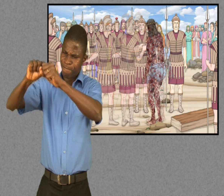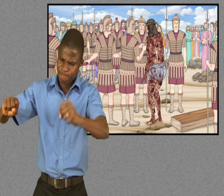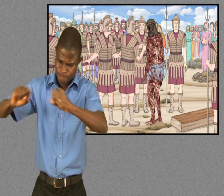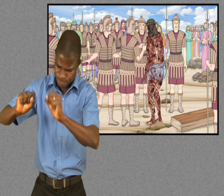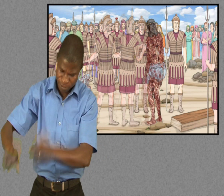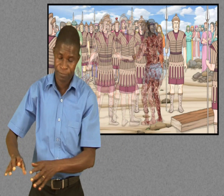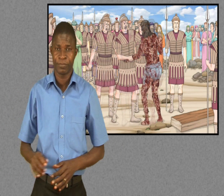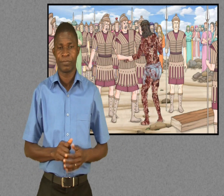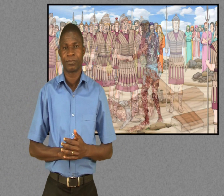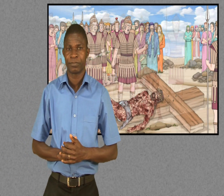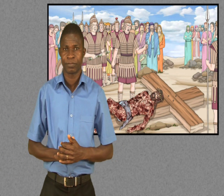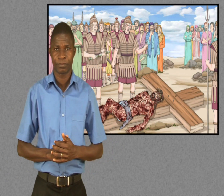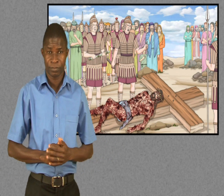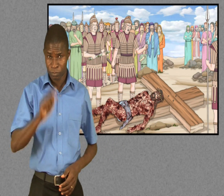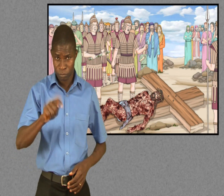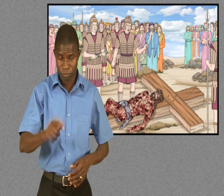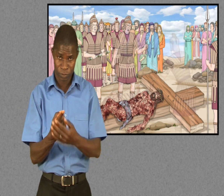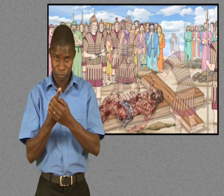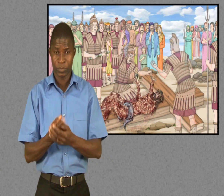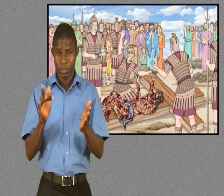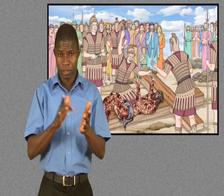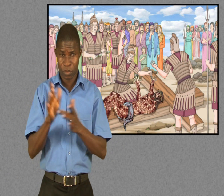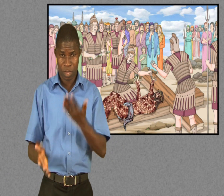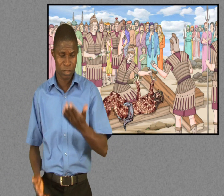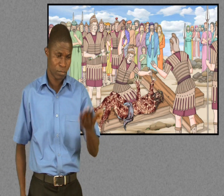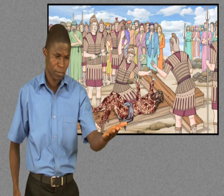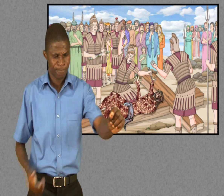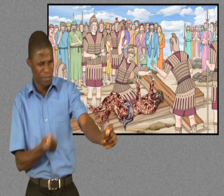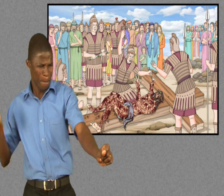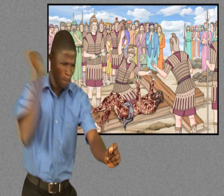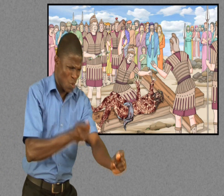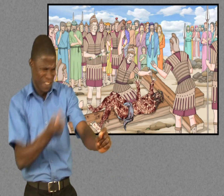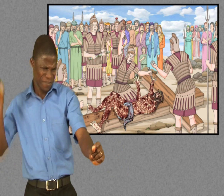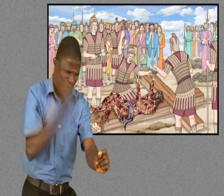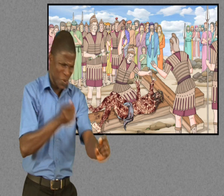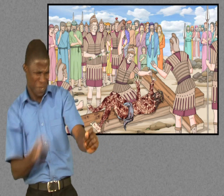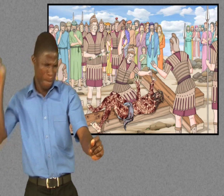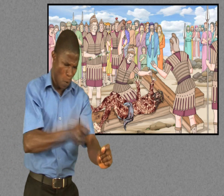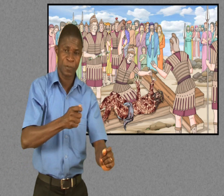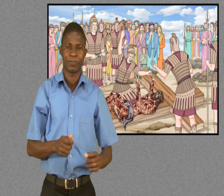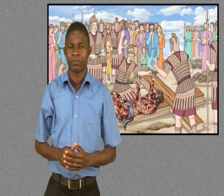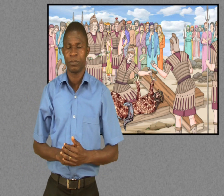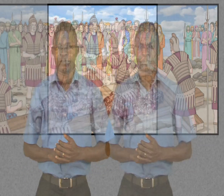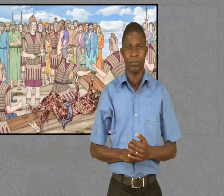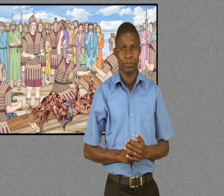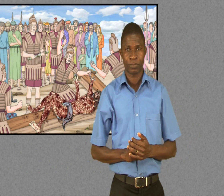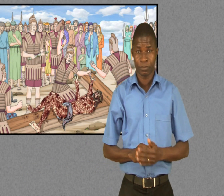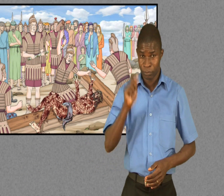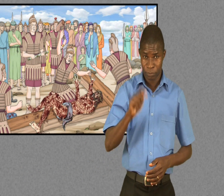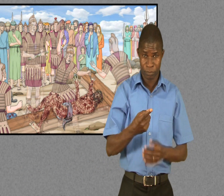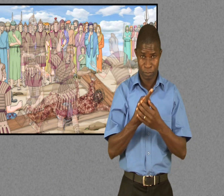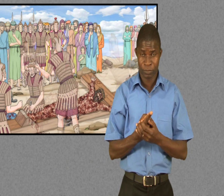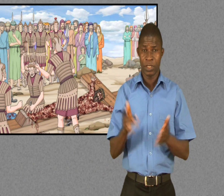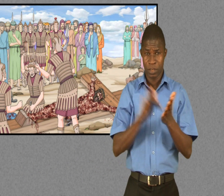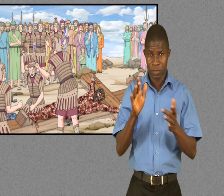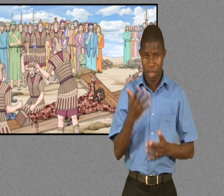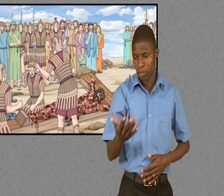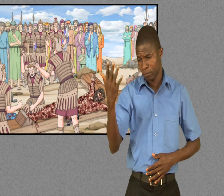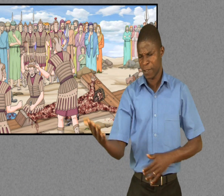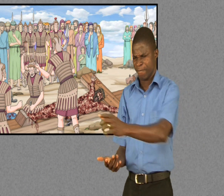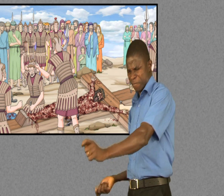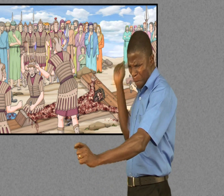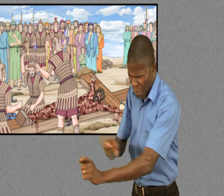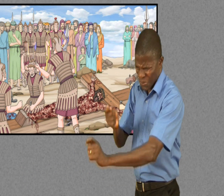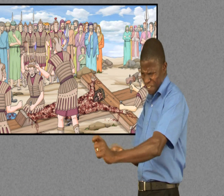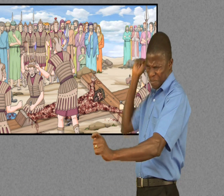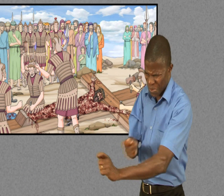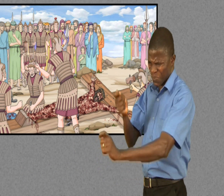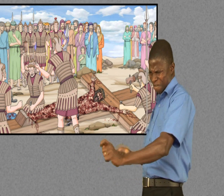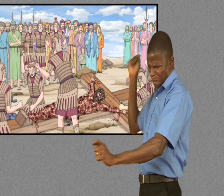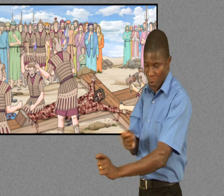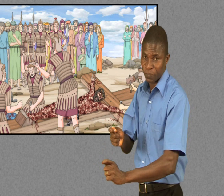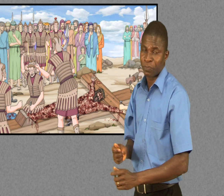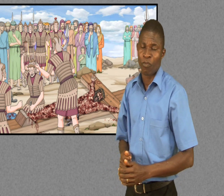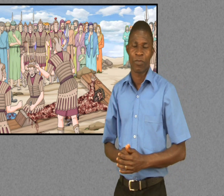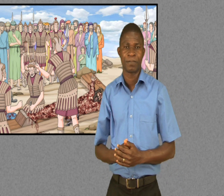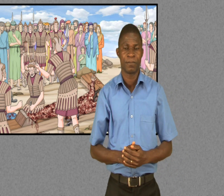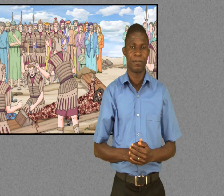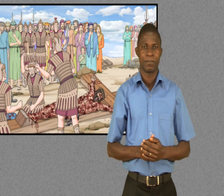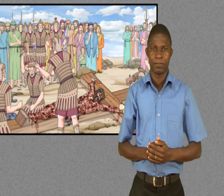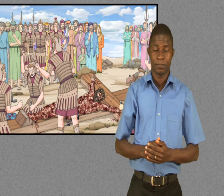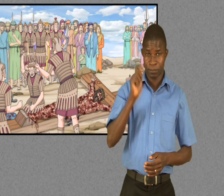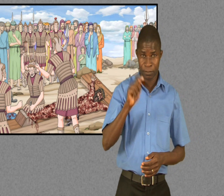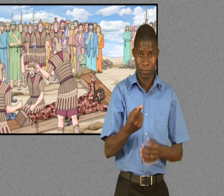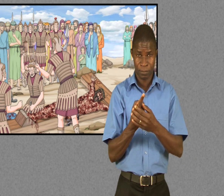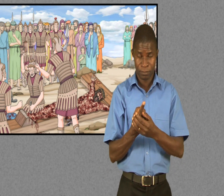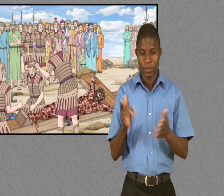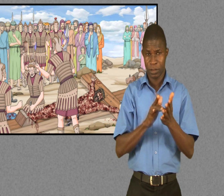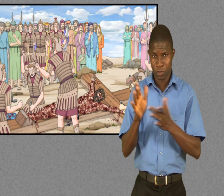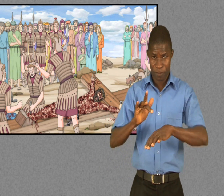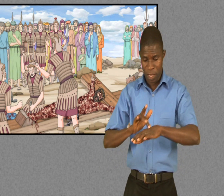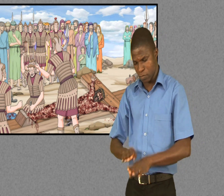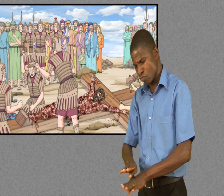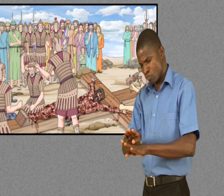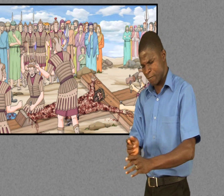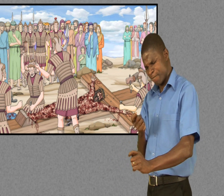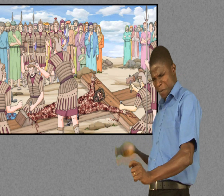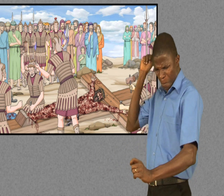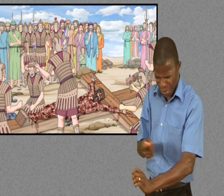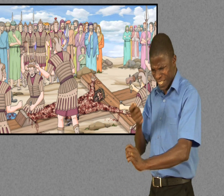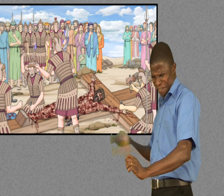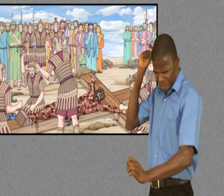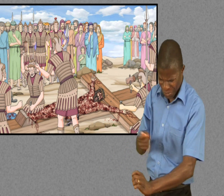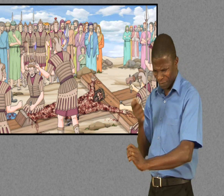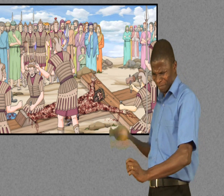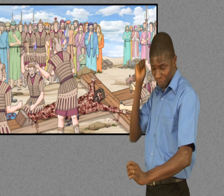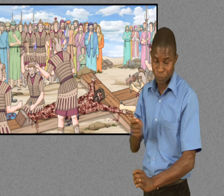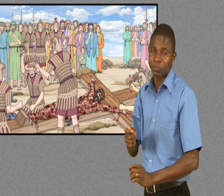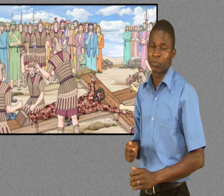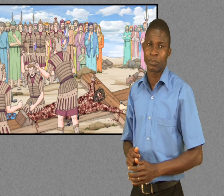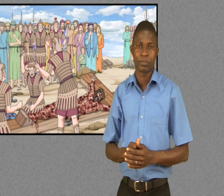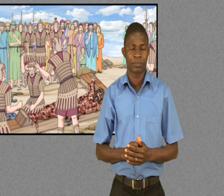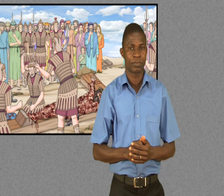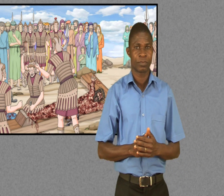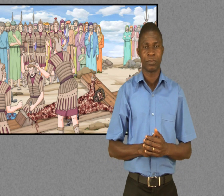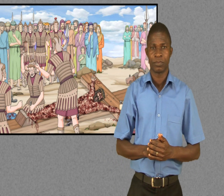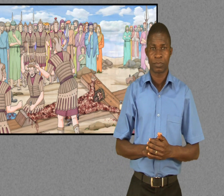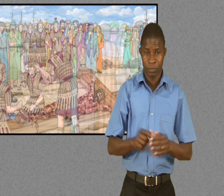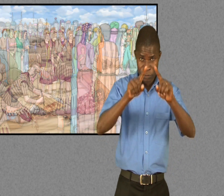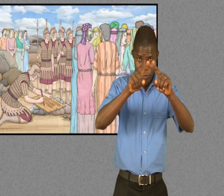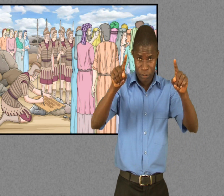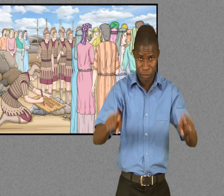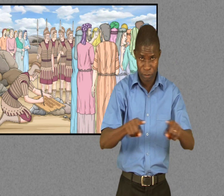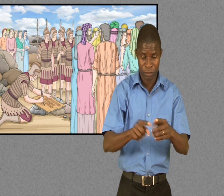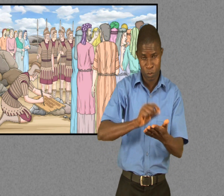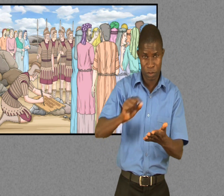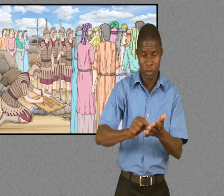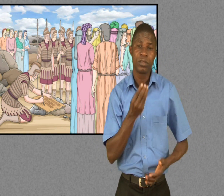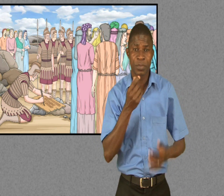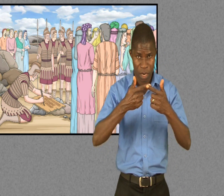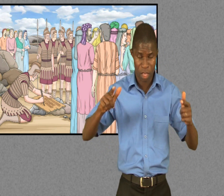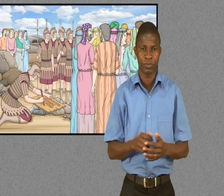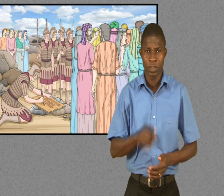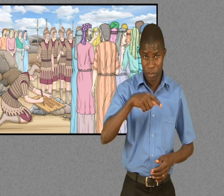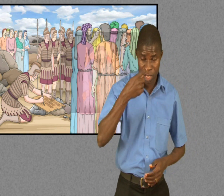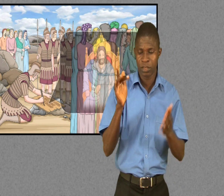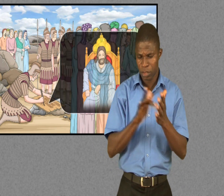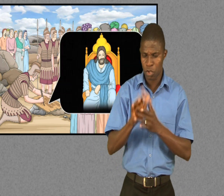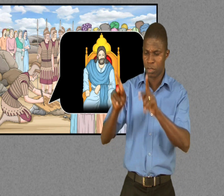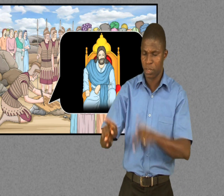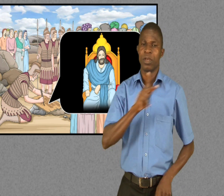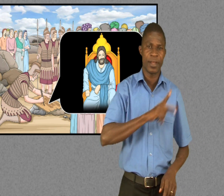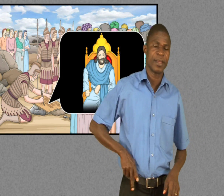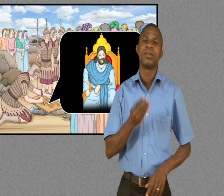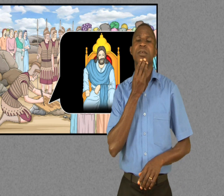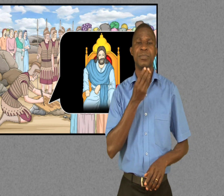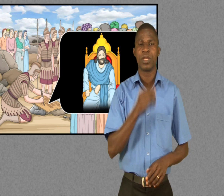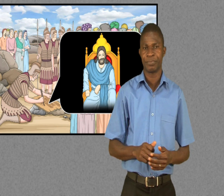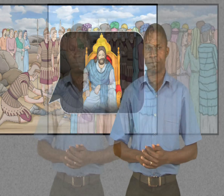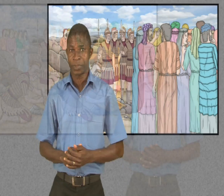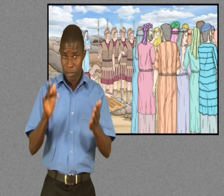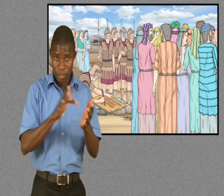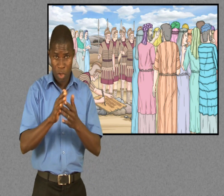When they had crucified Him, they divided up His garments by casting lots. And sitting down, they kept watch over Him there.